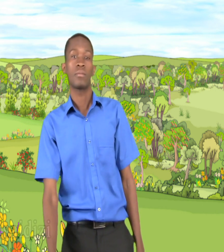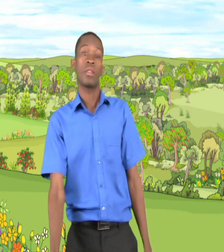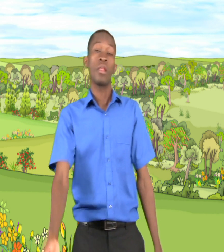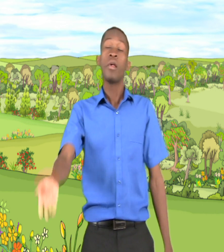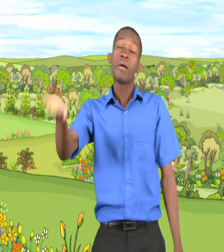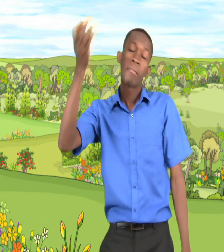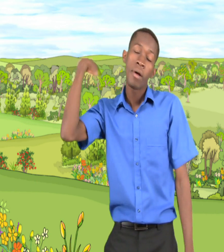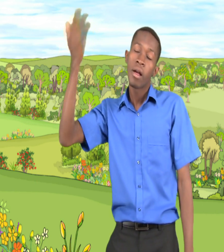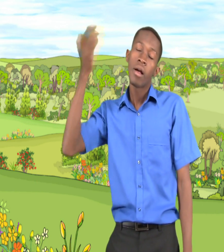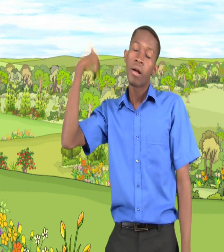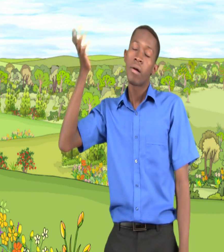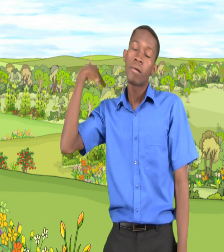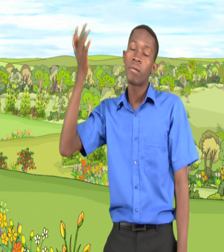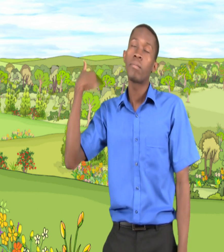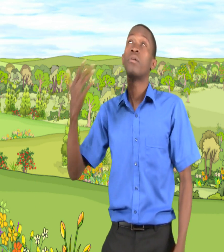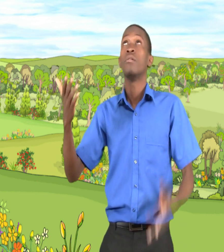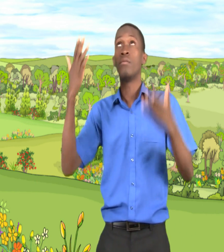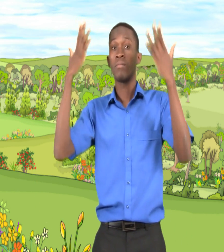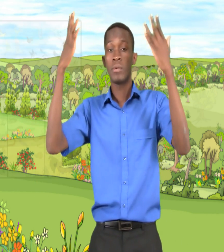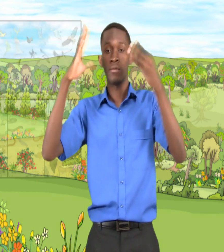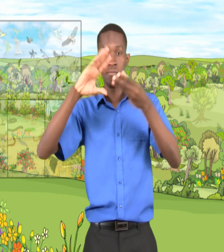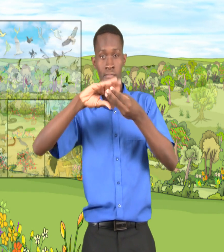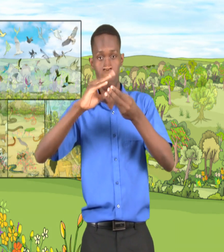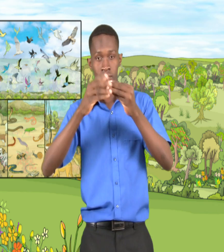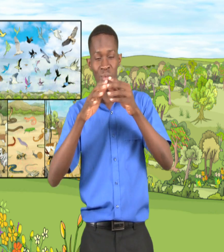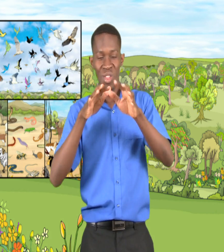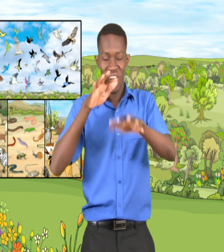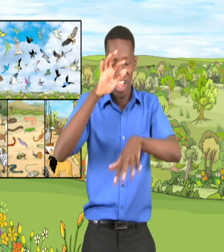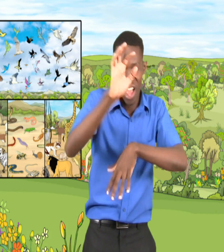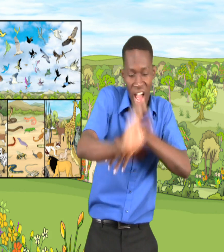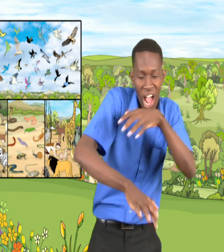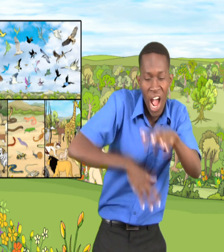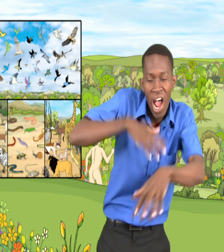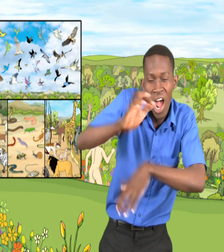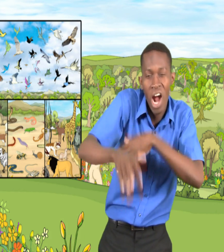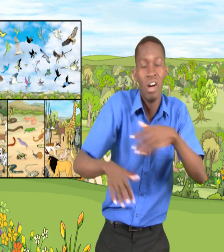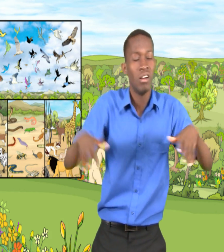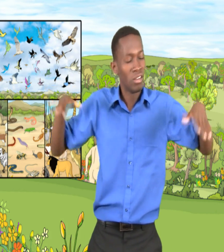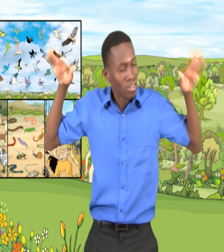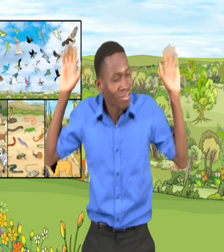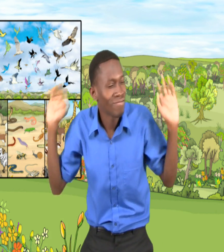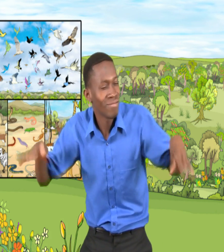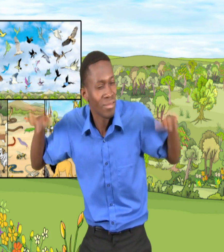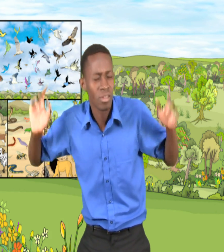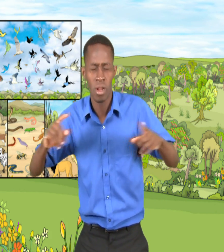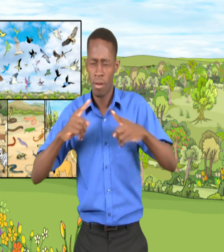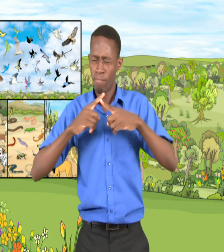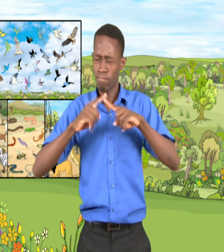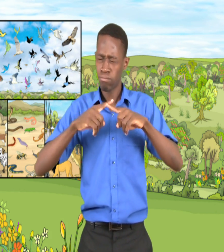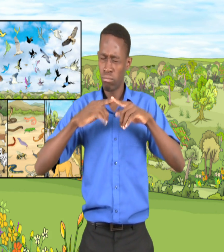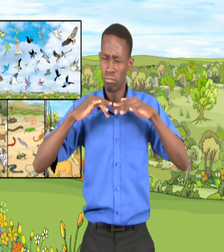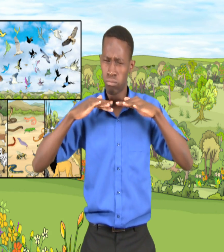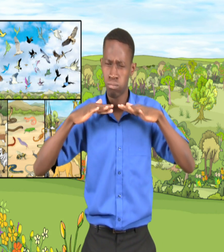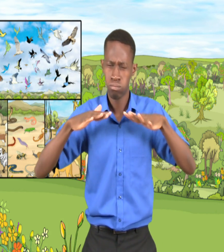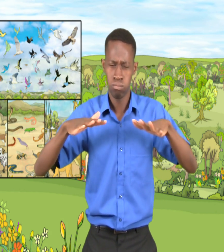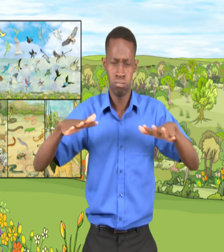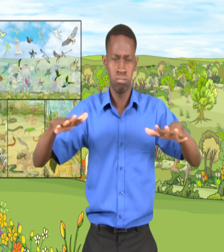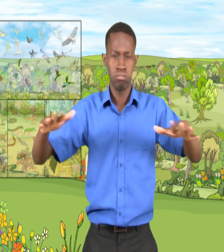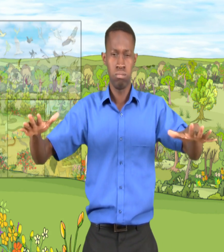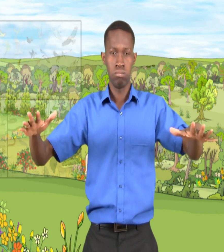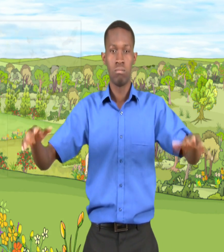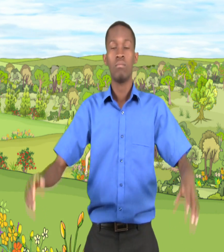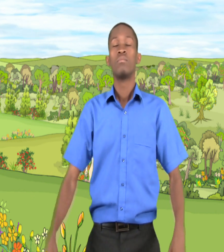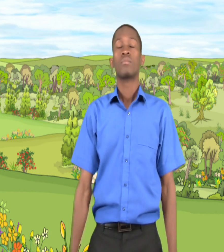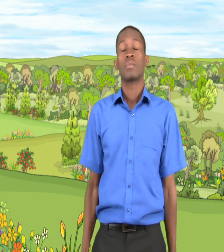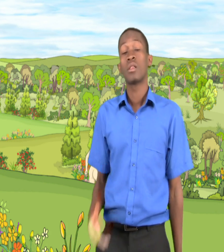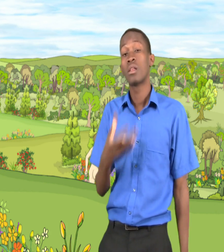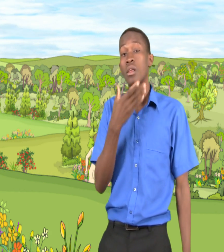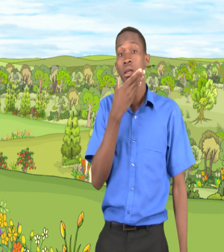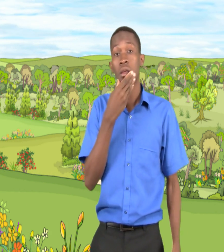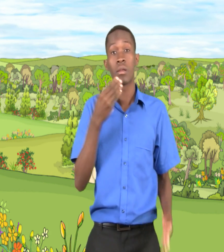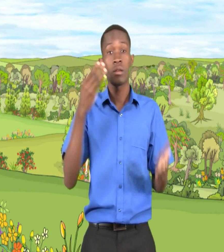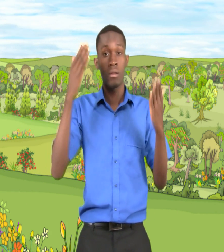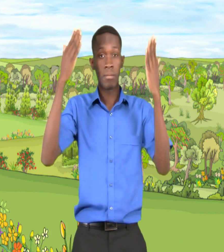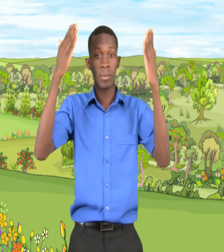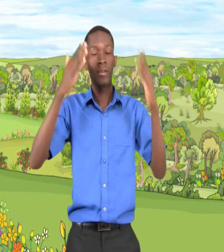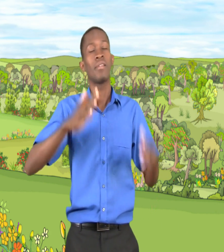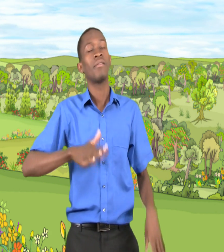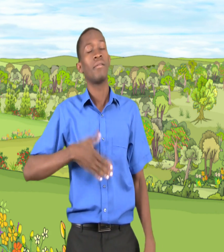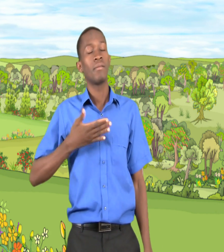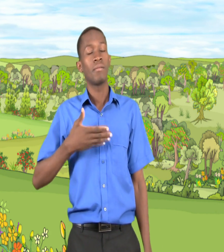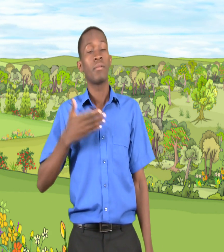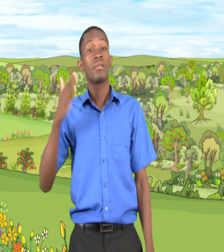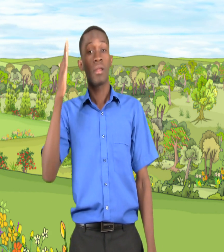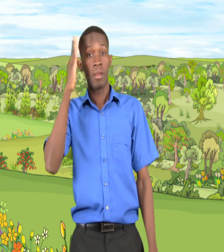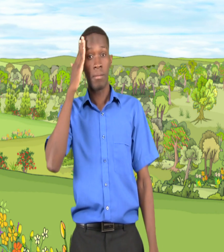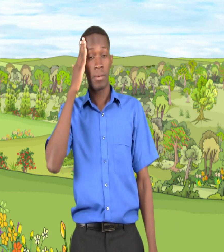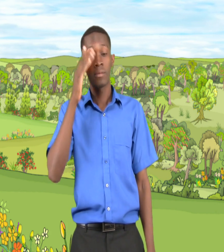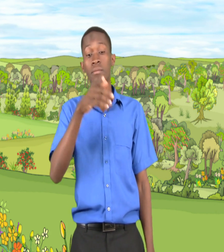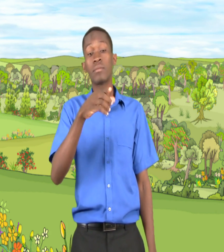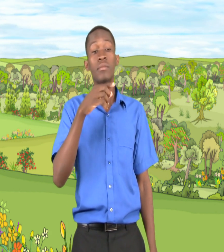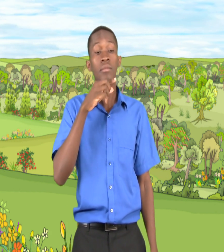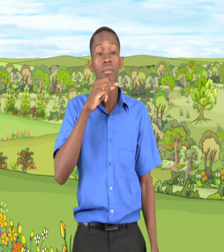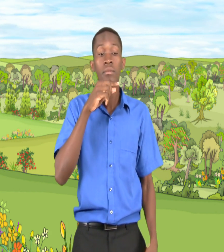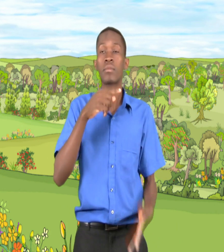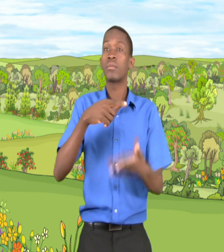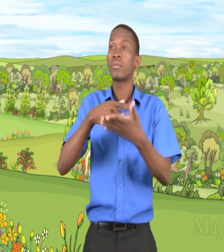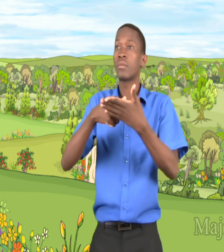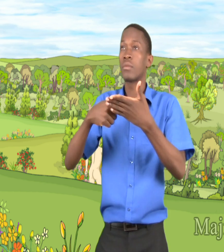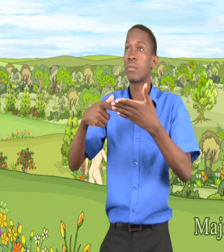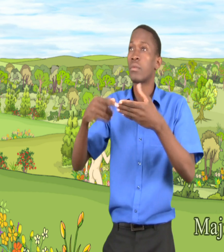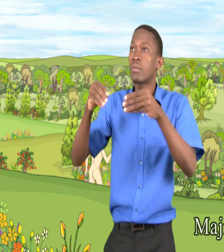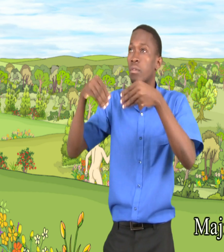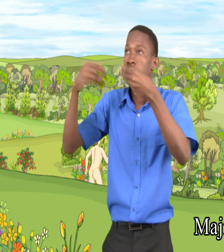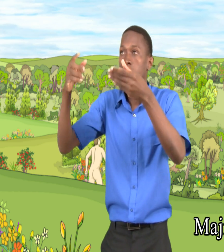And out of the ground the LORD God formed every beast of the field and every bird of the air, and He brought them to the man to see what he would name each one.